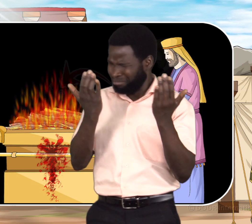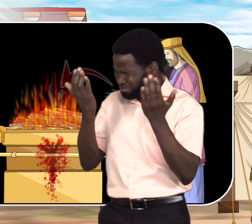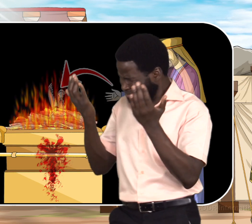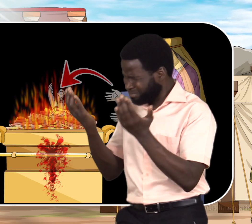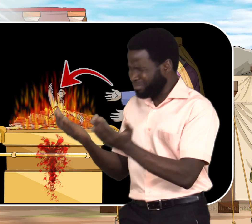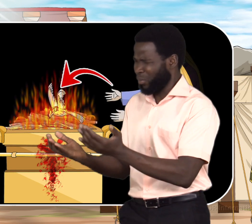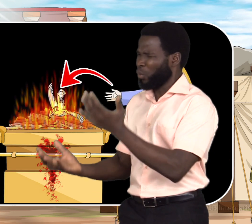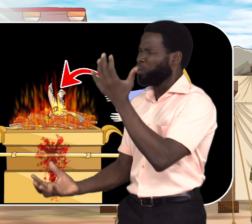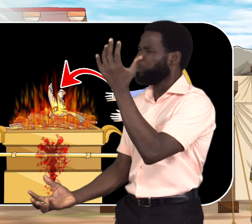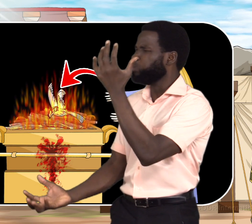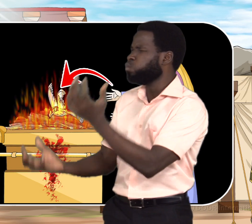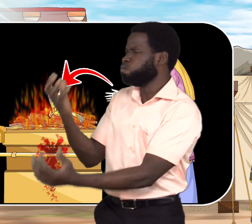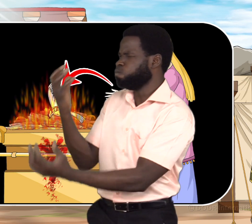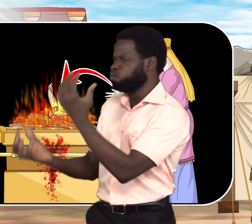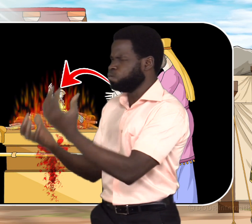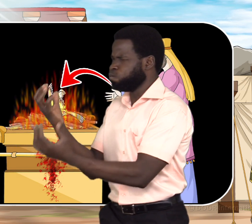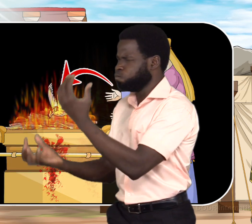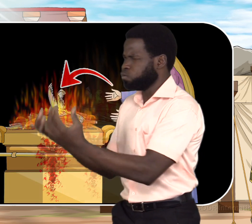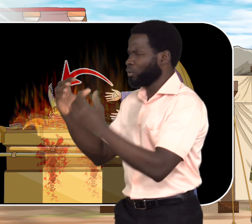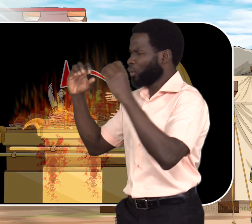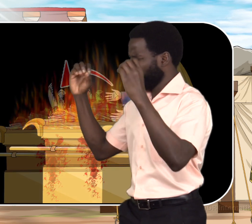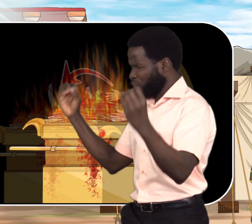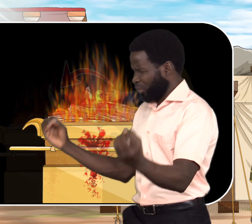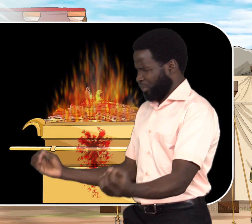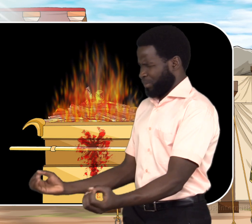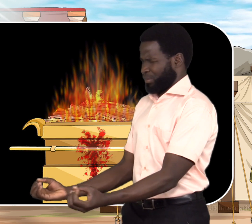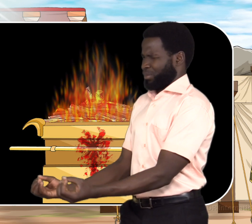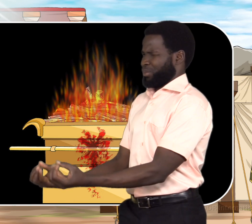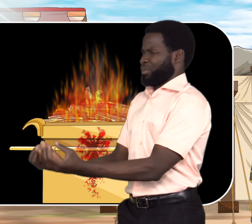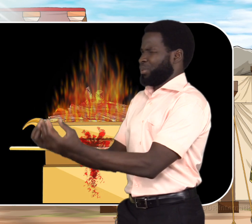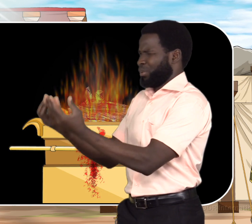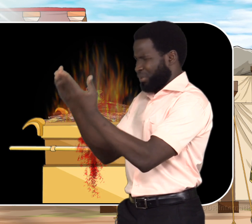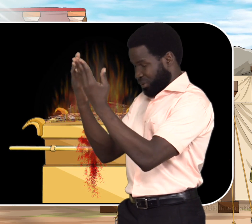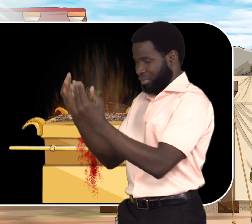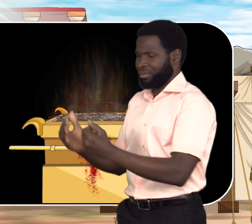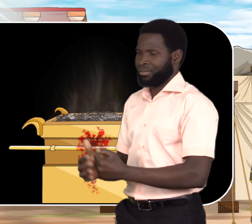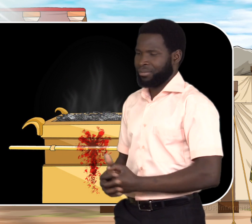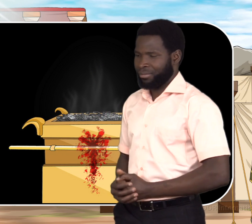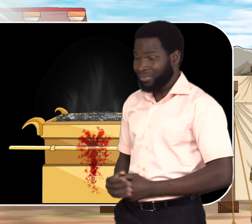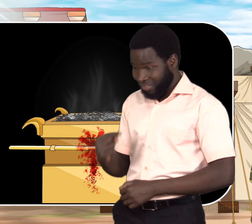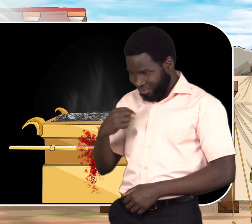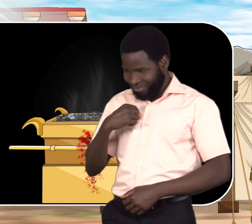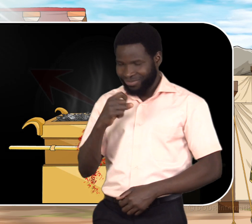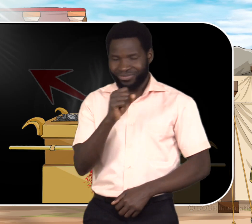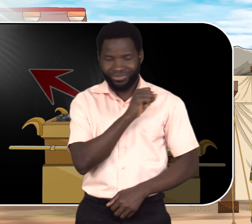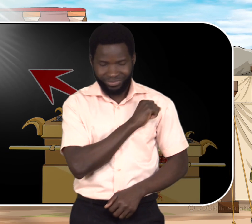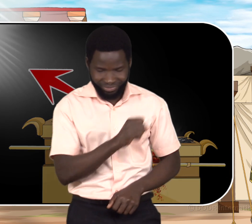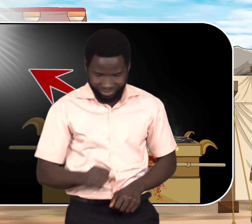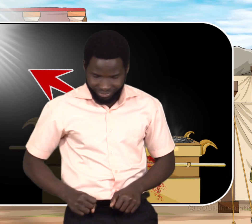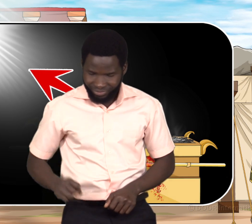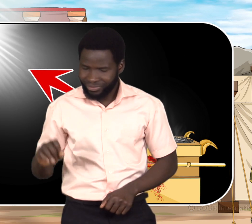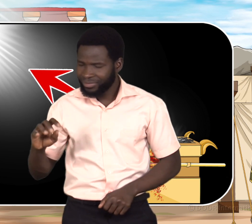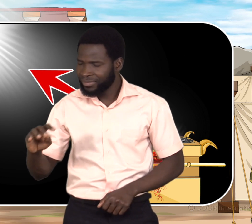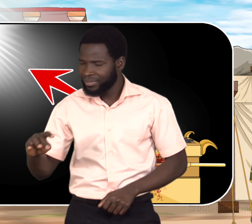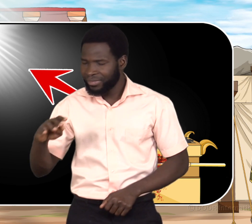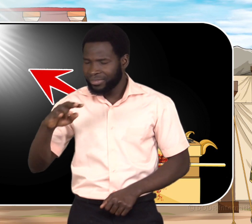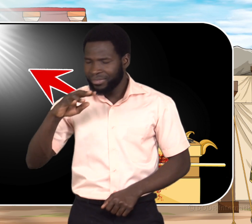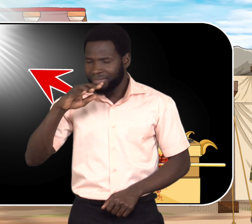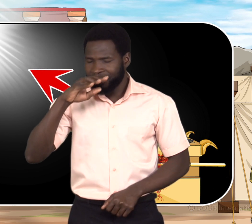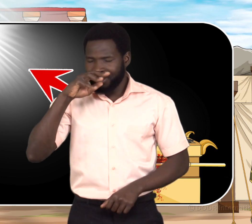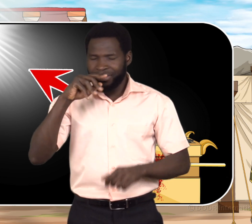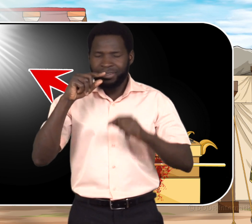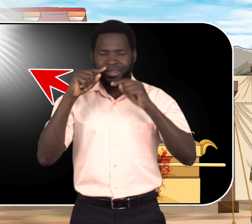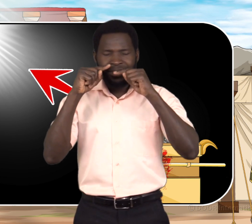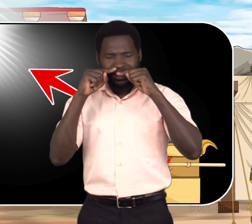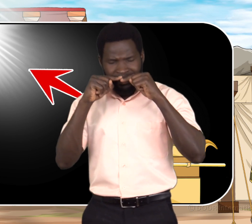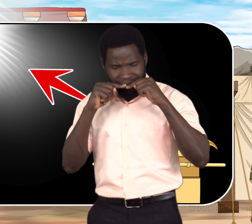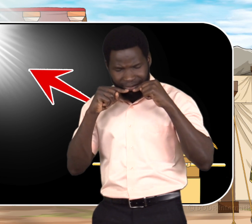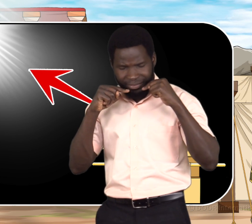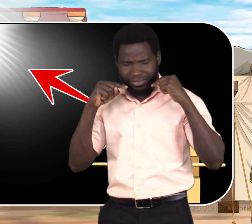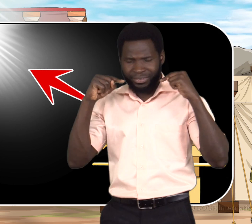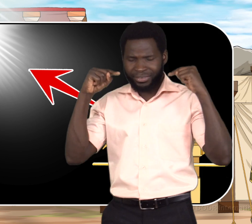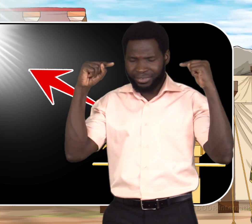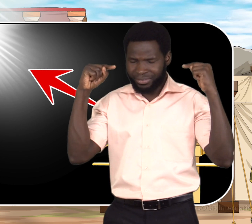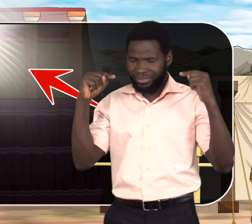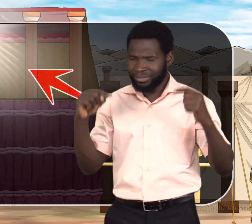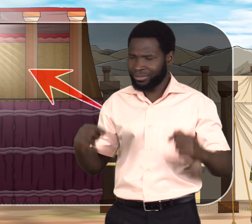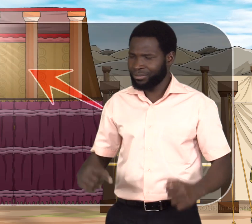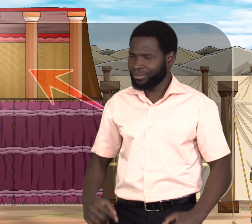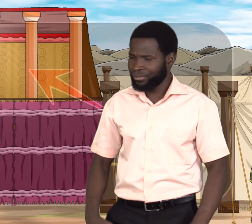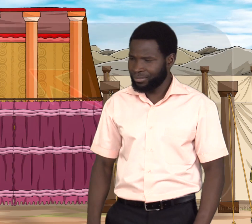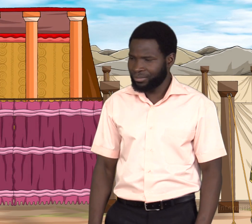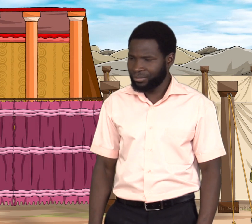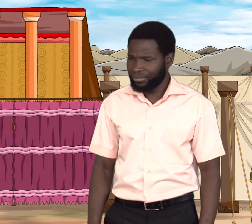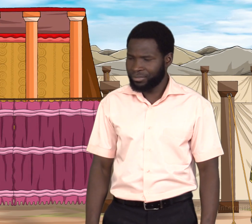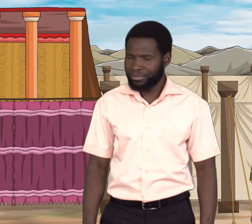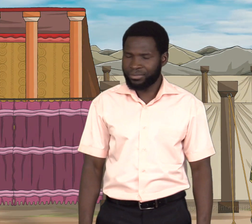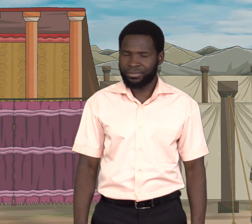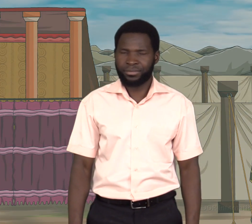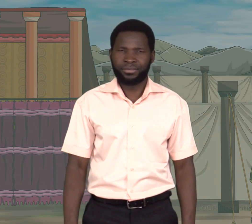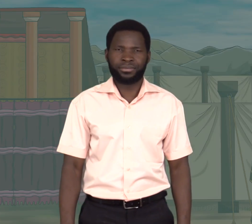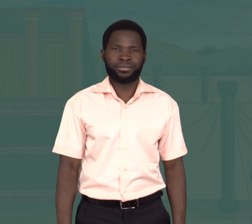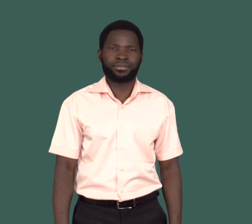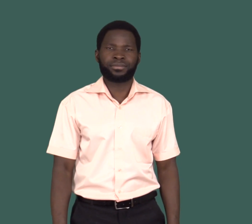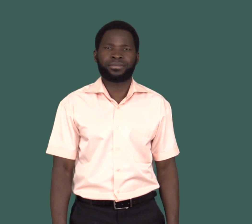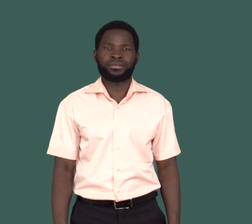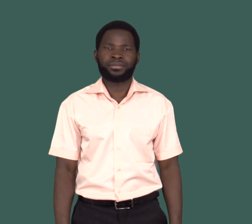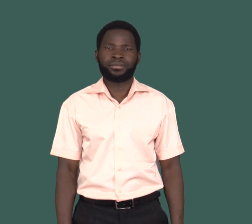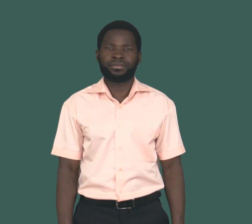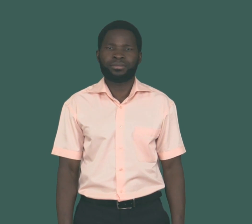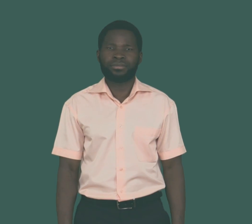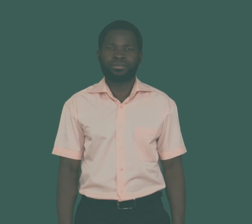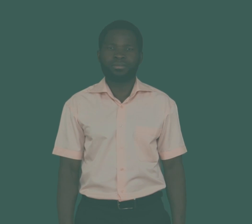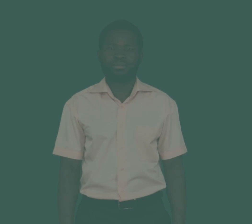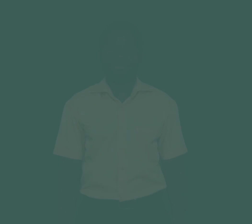It is a burnt offering, an offering made by fire, a pleasing aroma to the LORD.